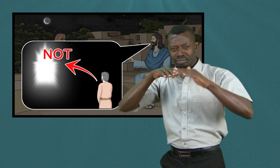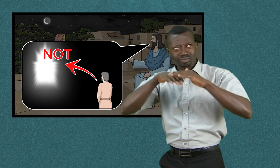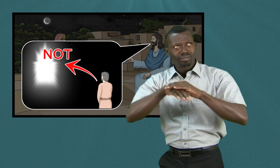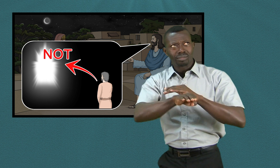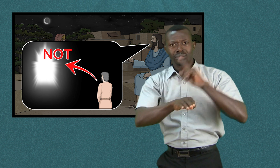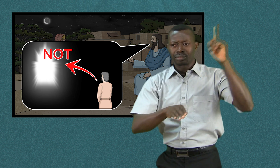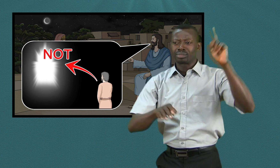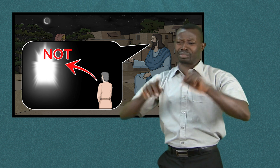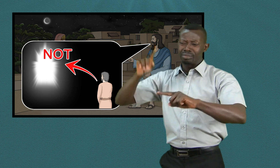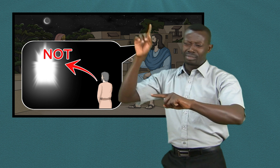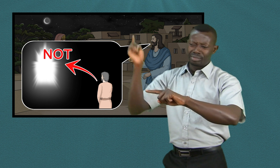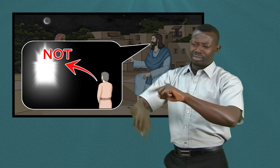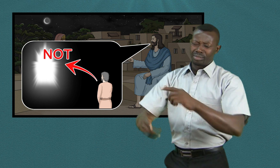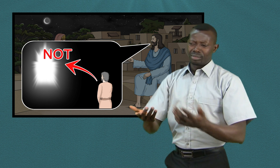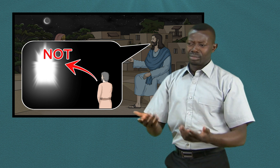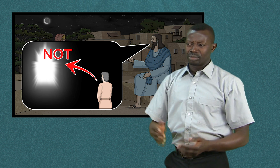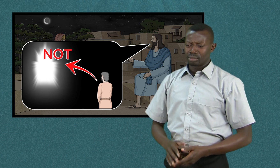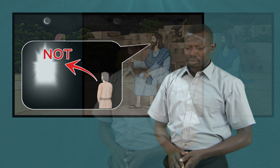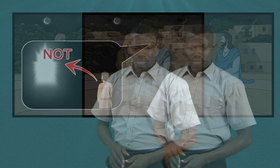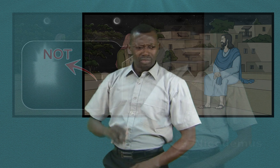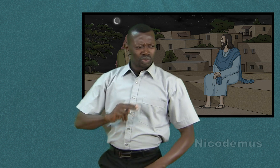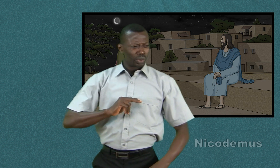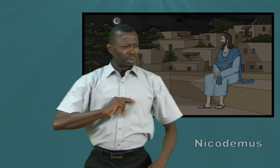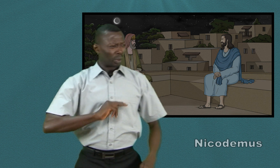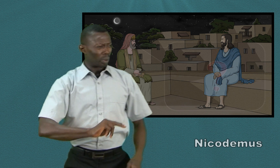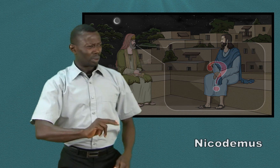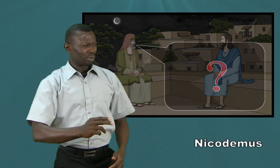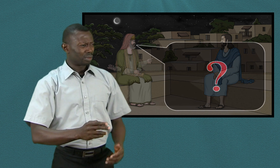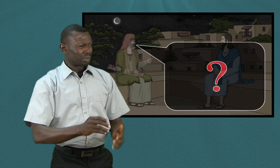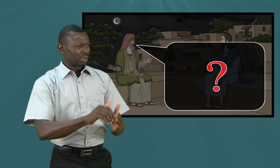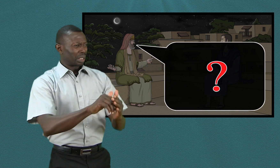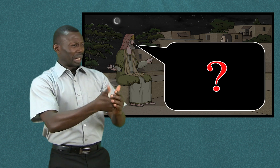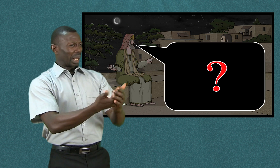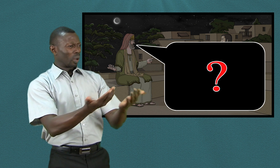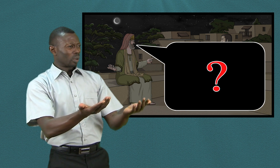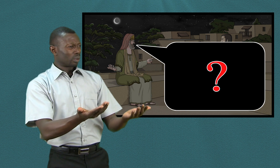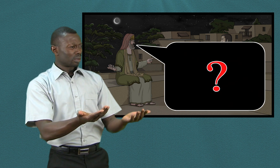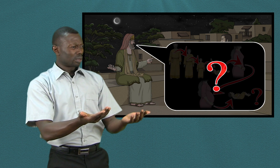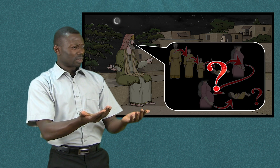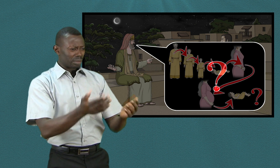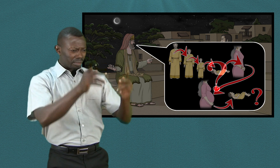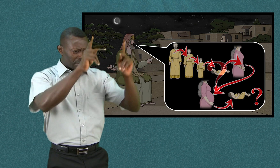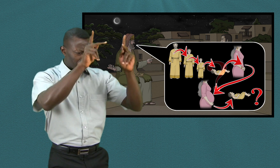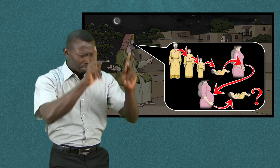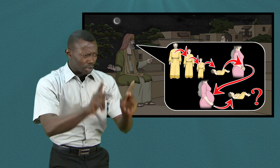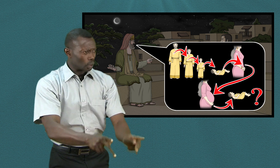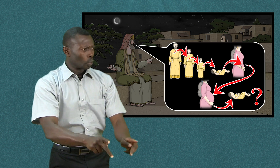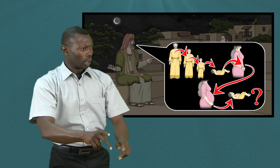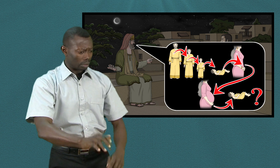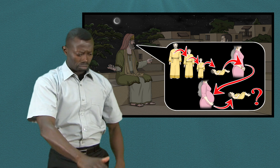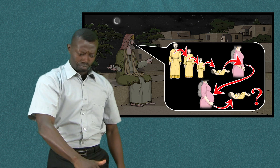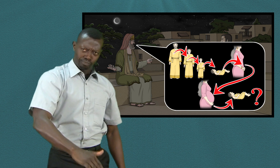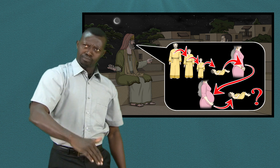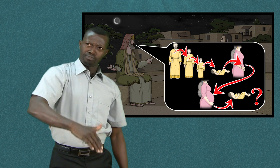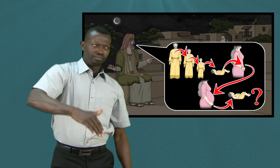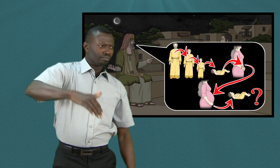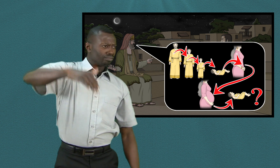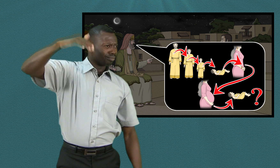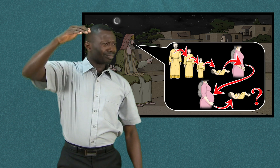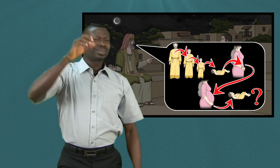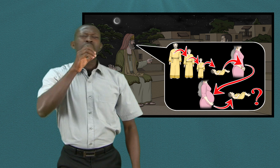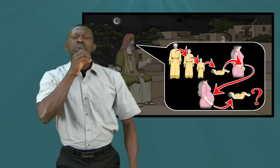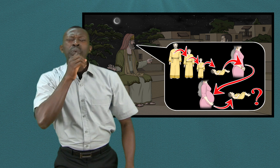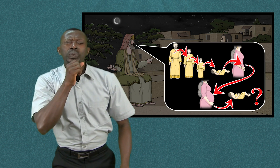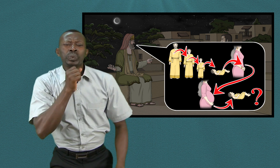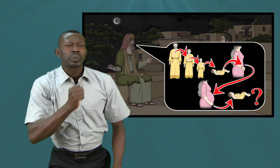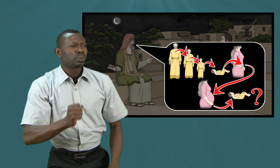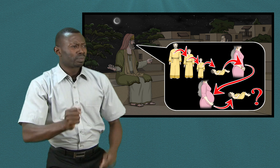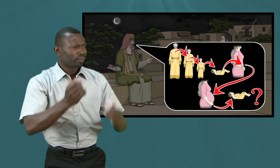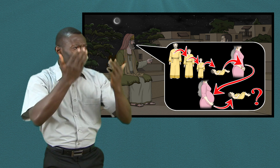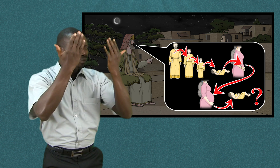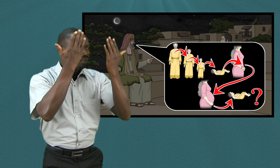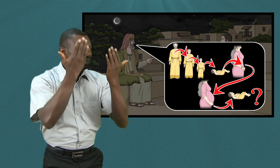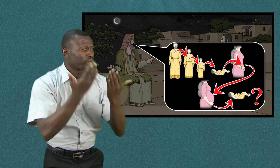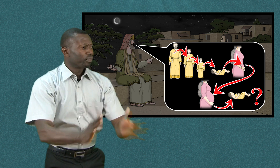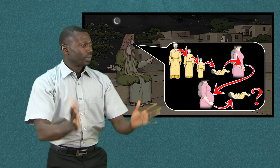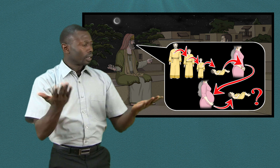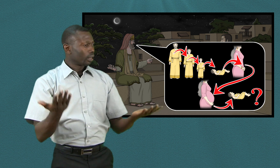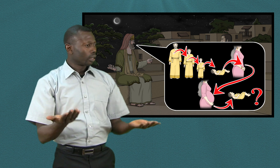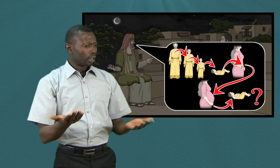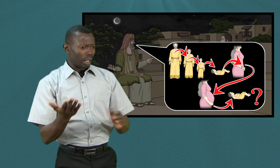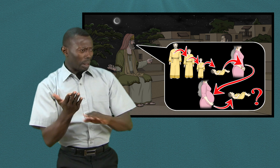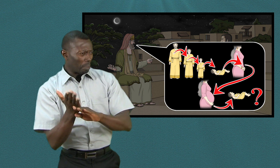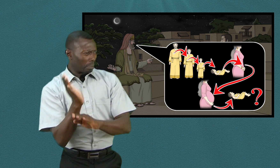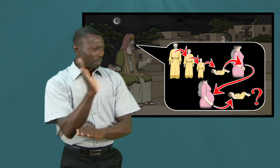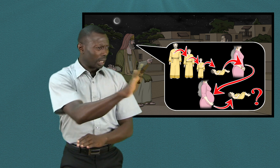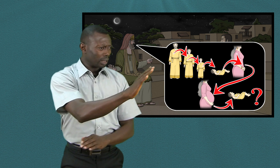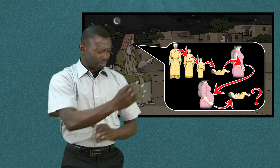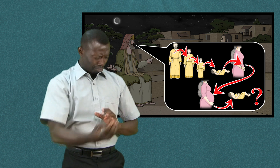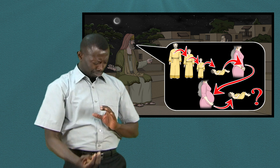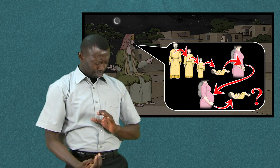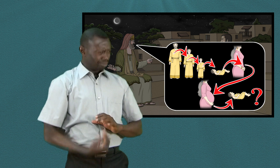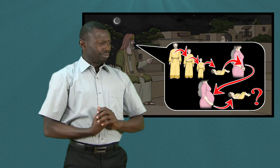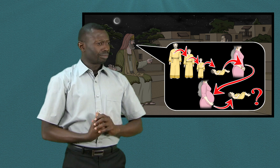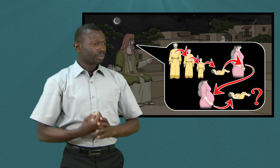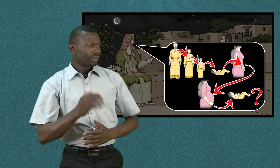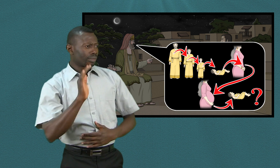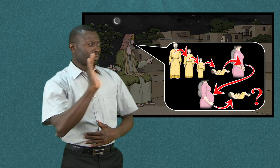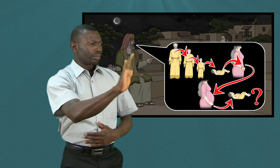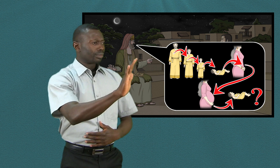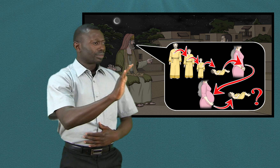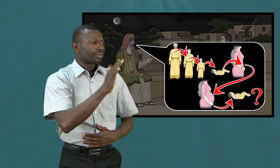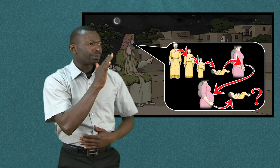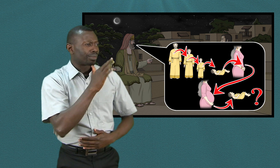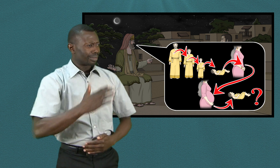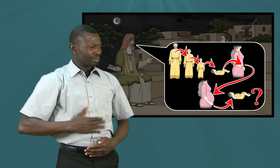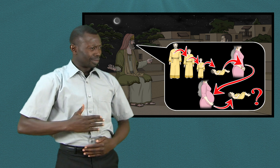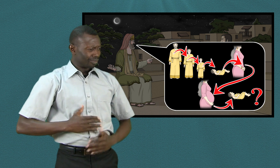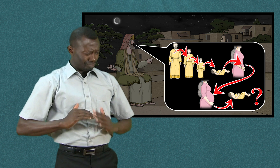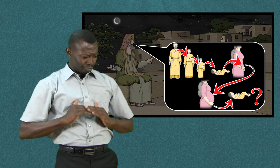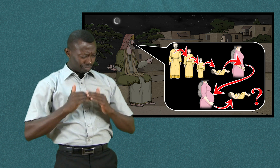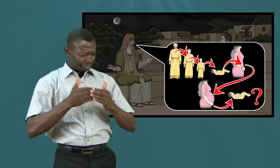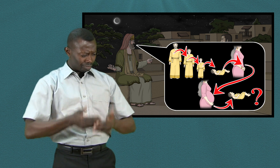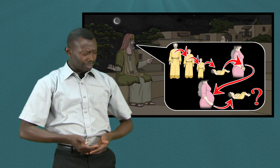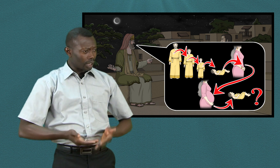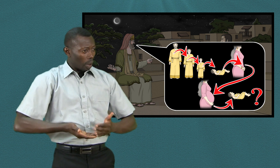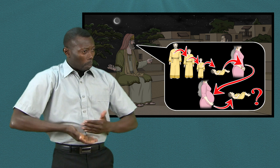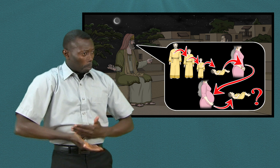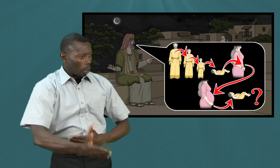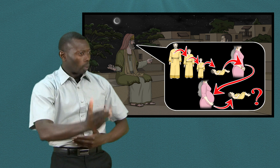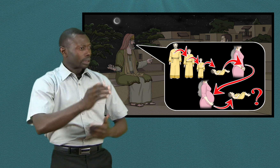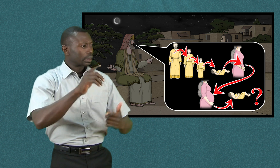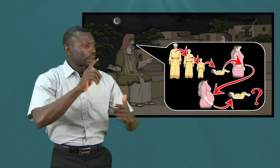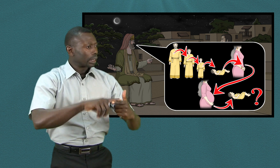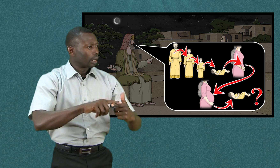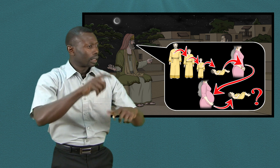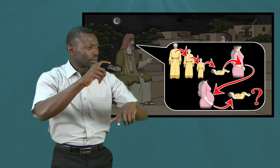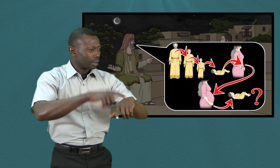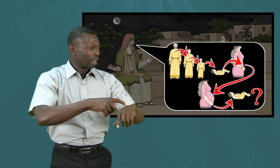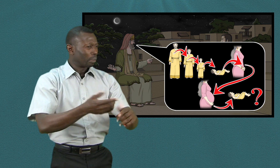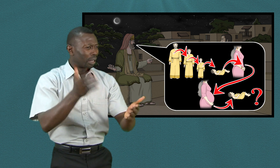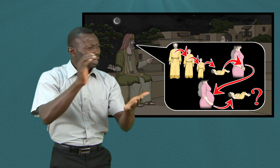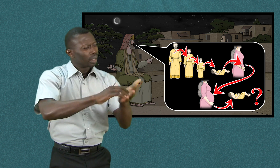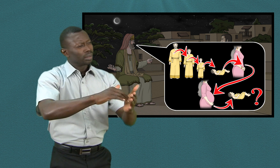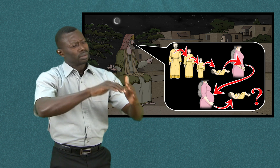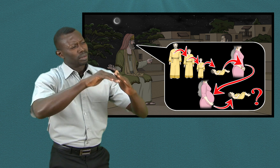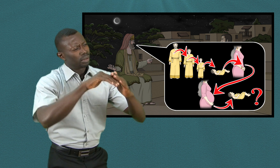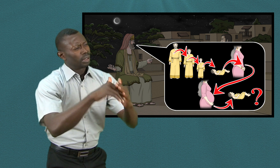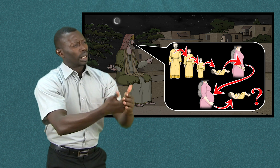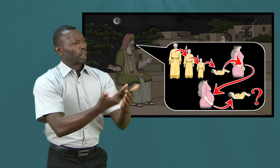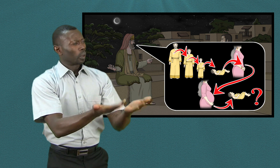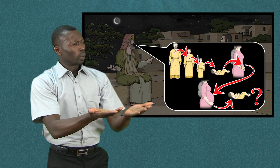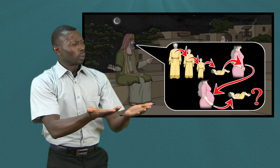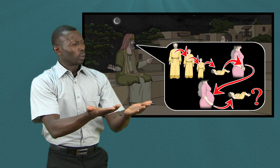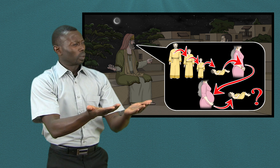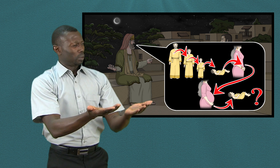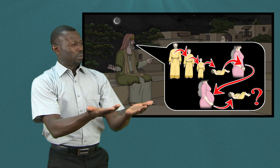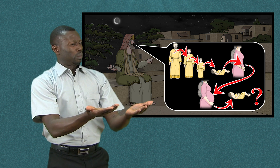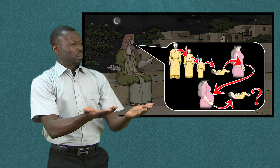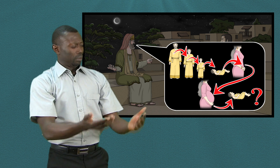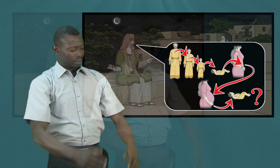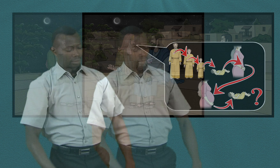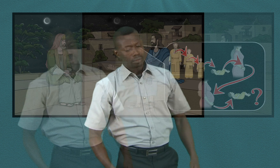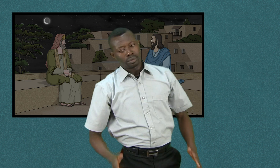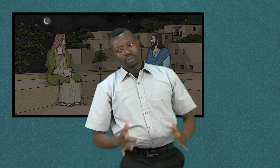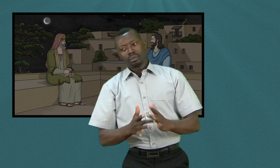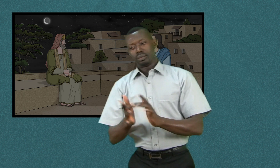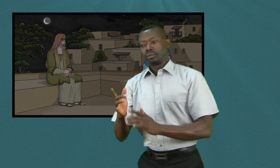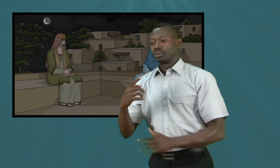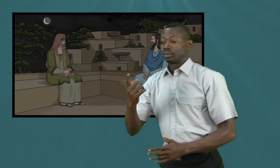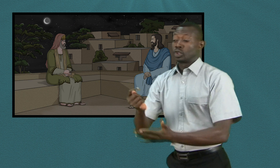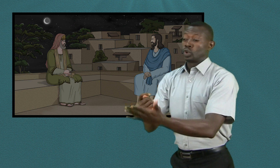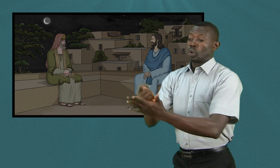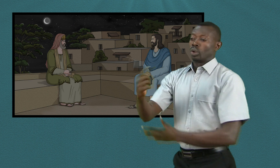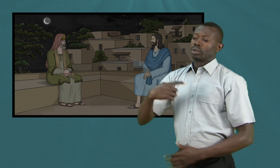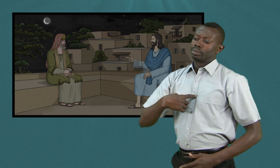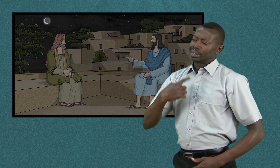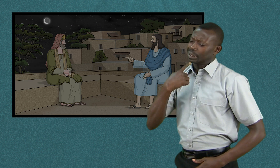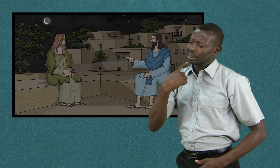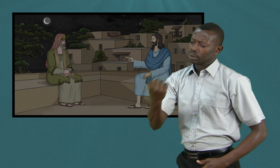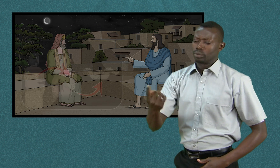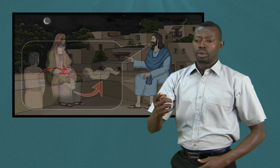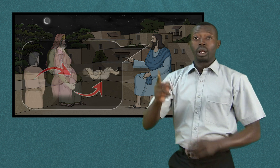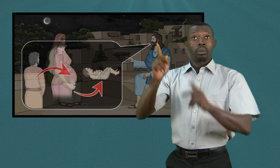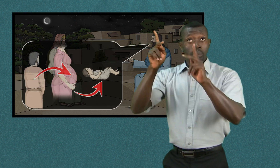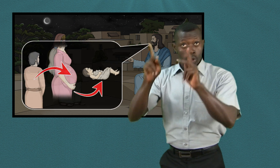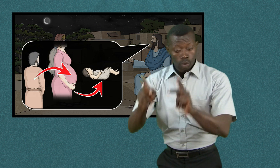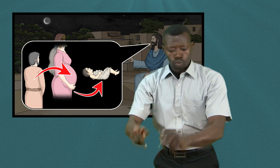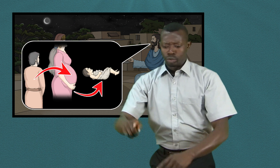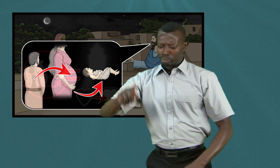“How can a man be born when he is old?” Nicodemus asked. “Can he enter his mother’s womb a second time to be born?”